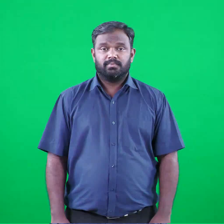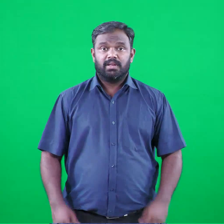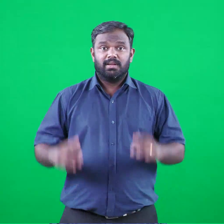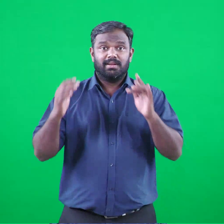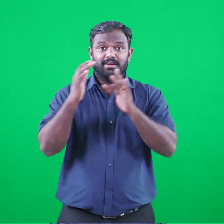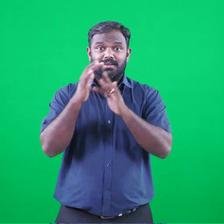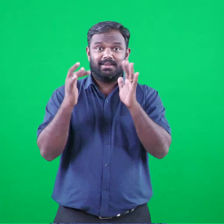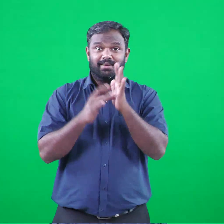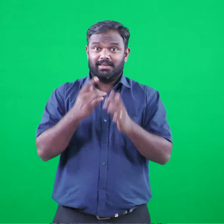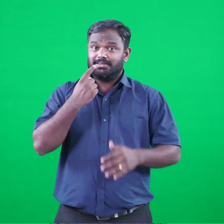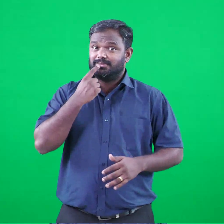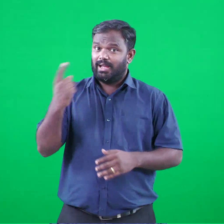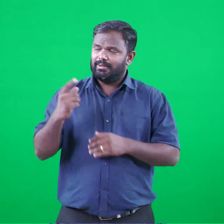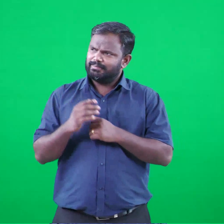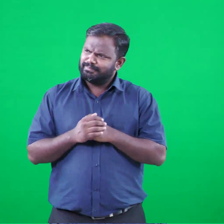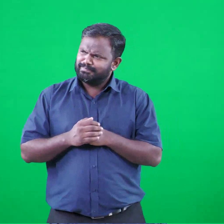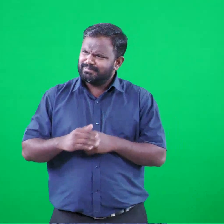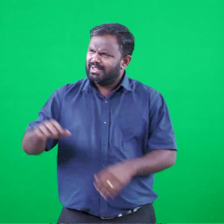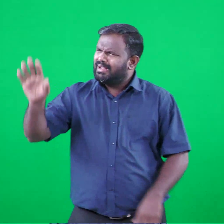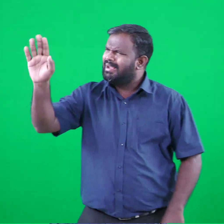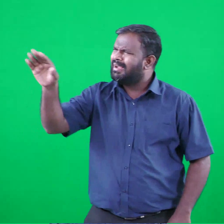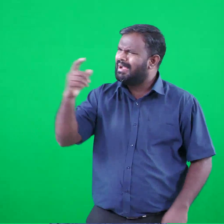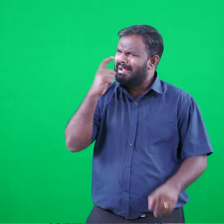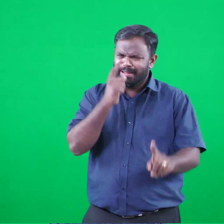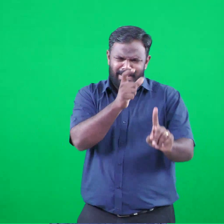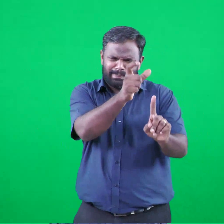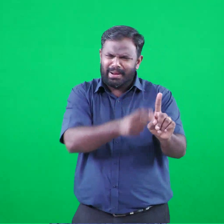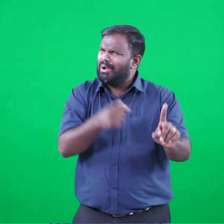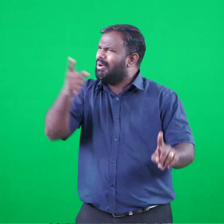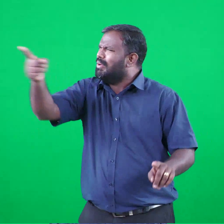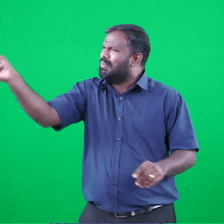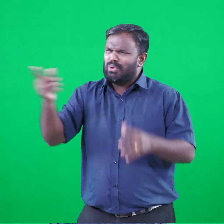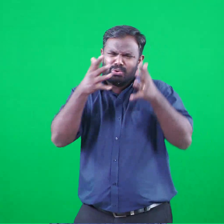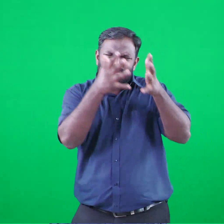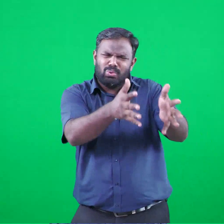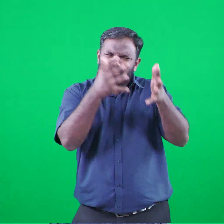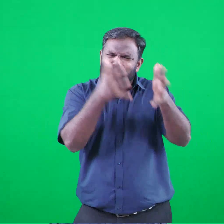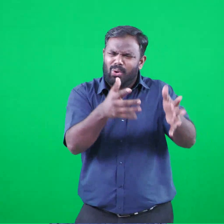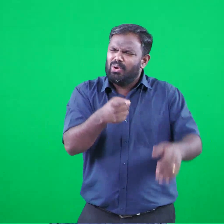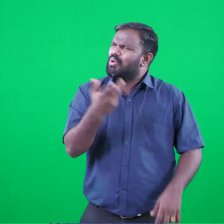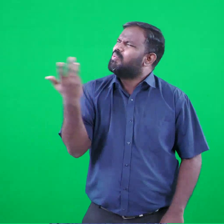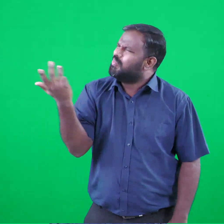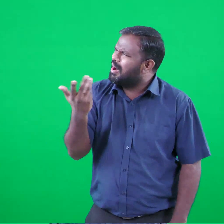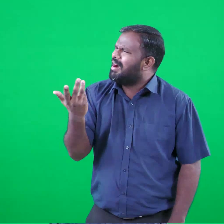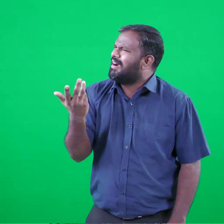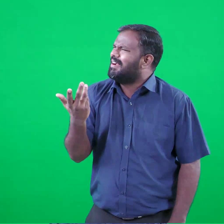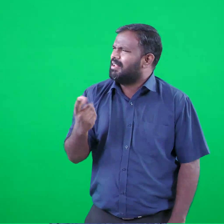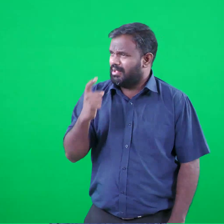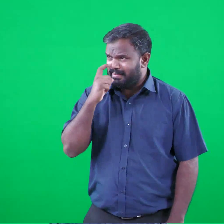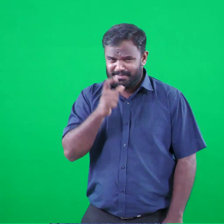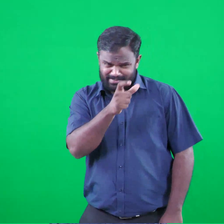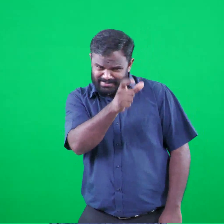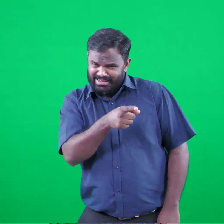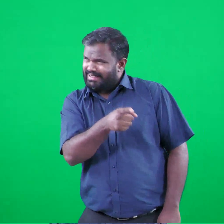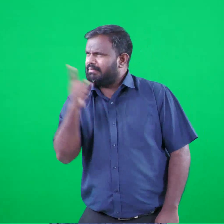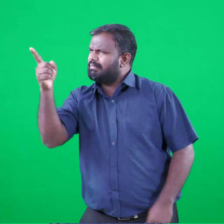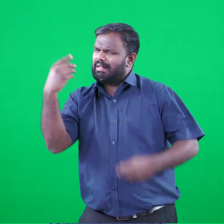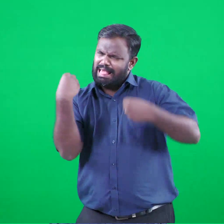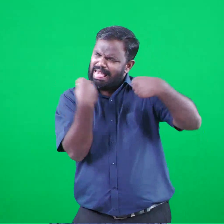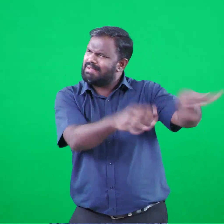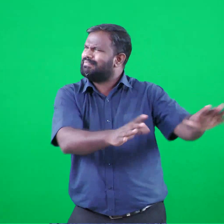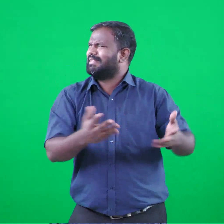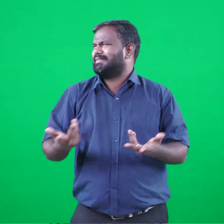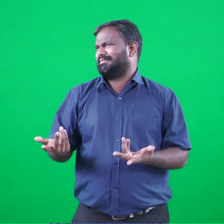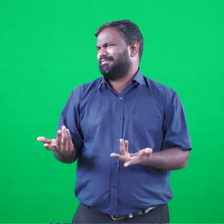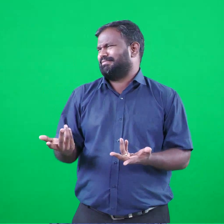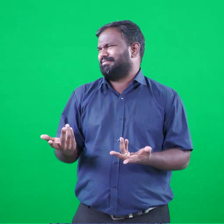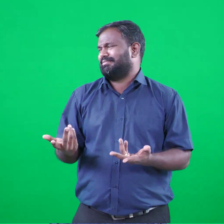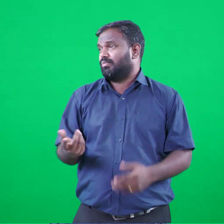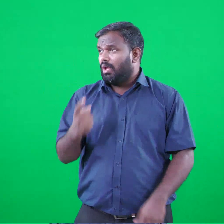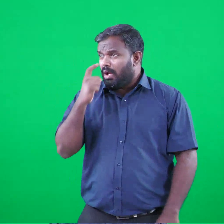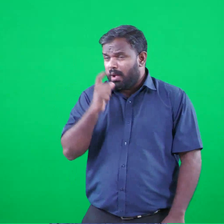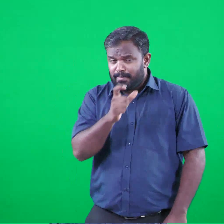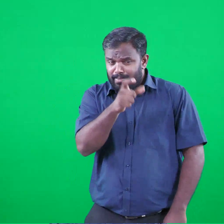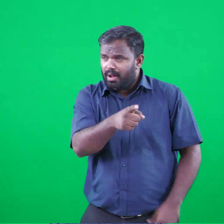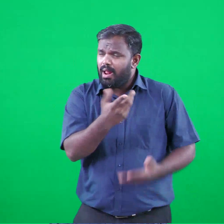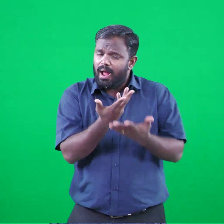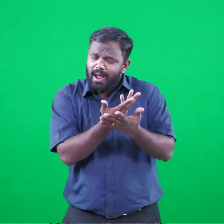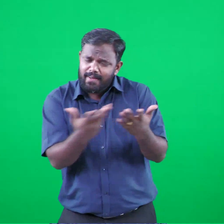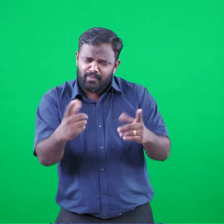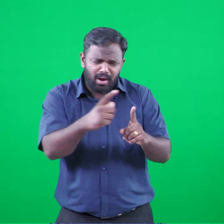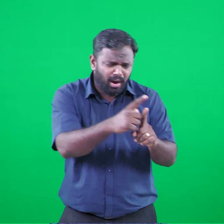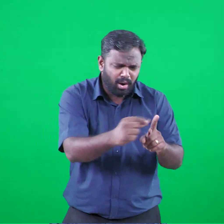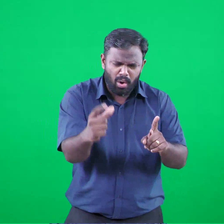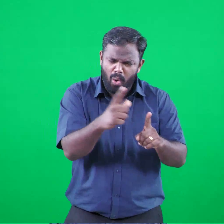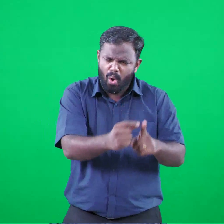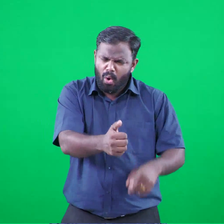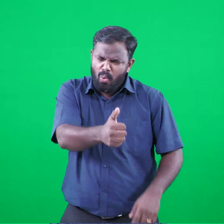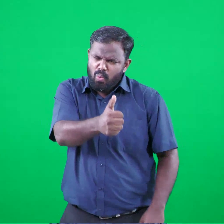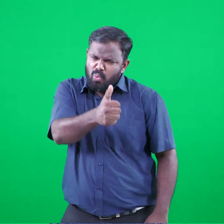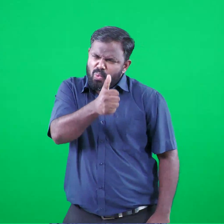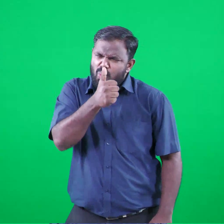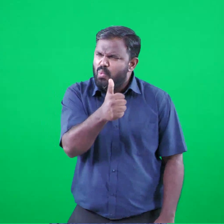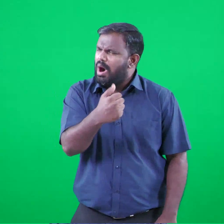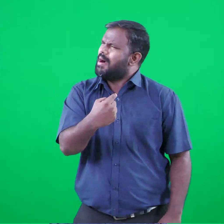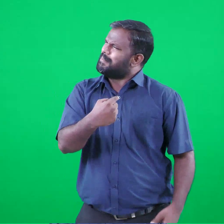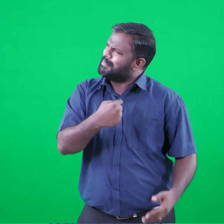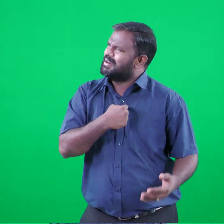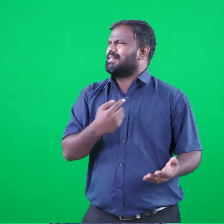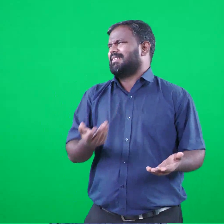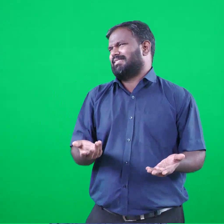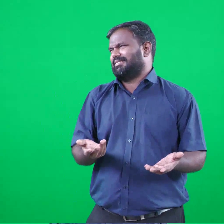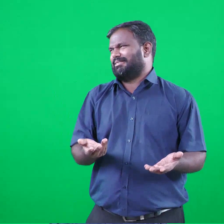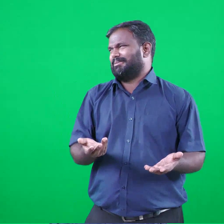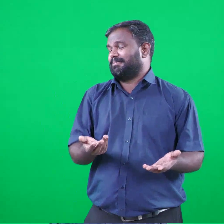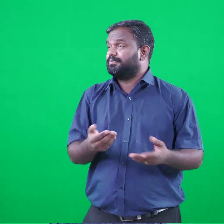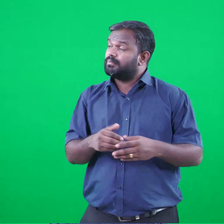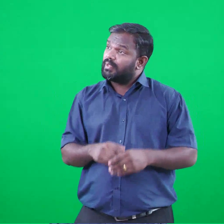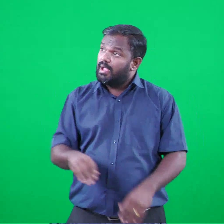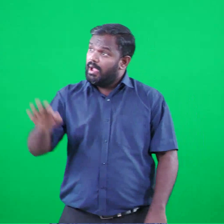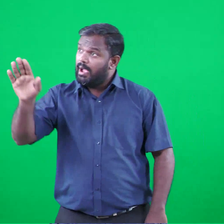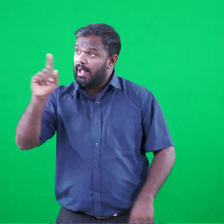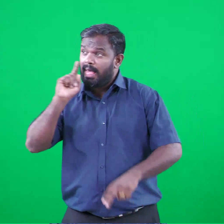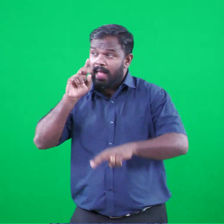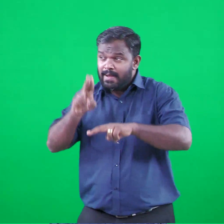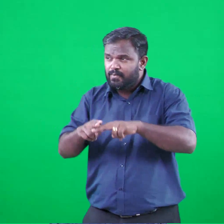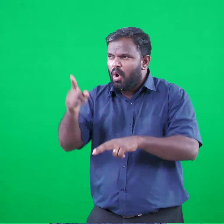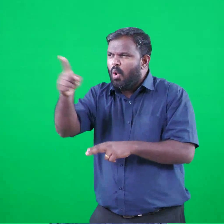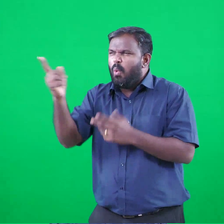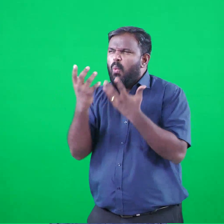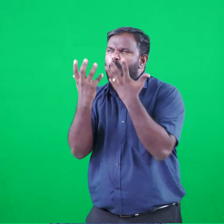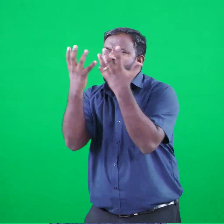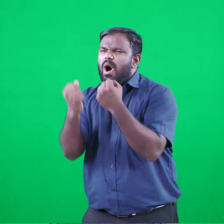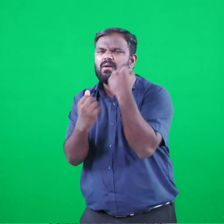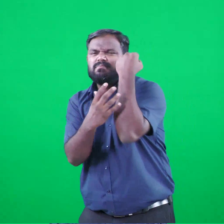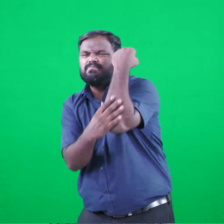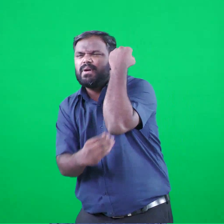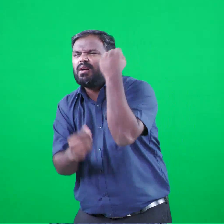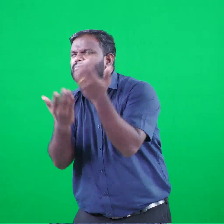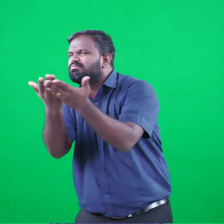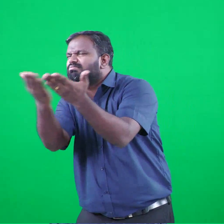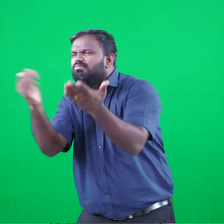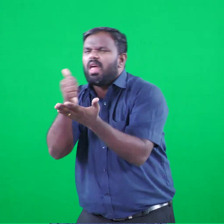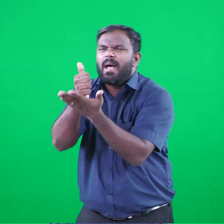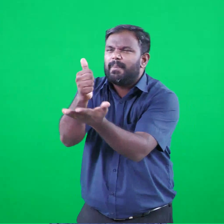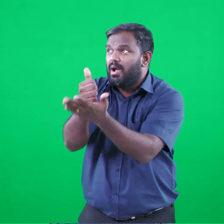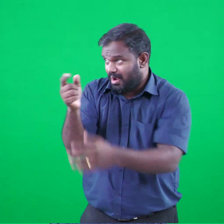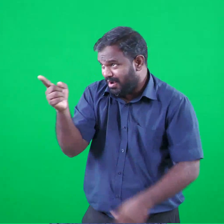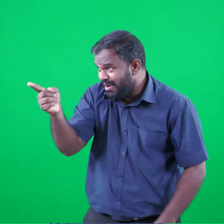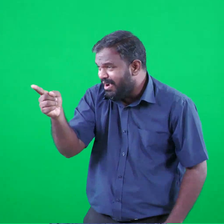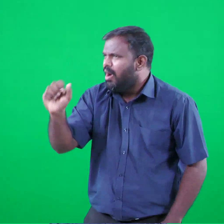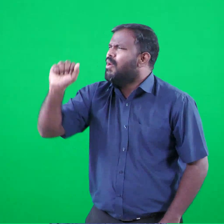But Jesus said, "Leave her alone; why are you bothering her? She has done a beautiful deed to Me.